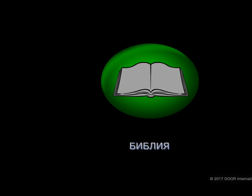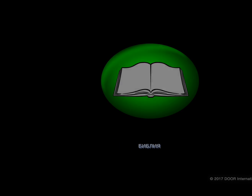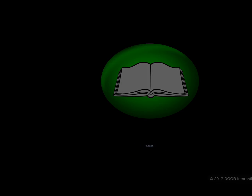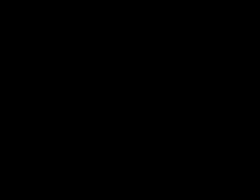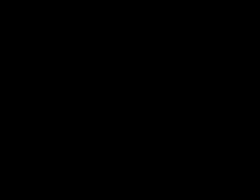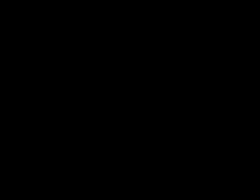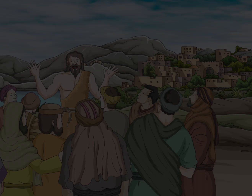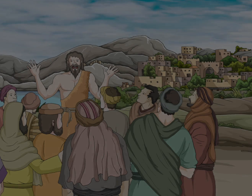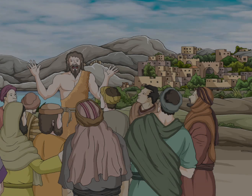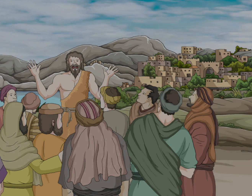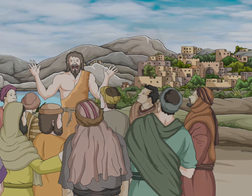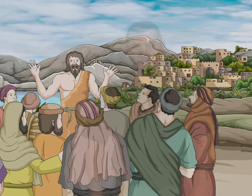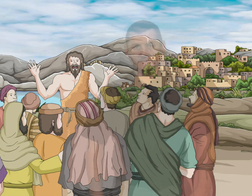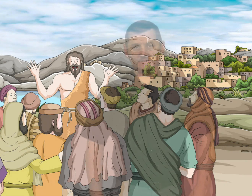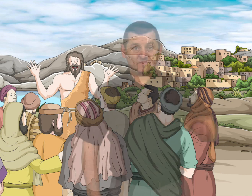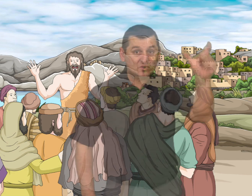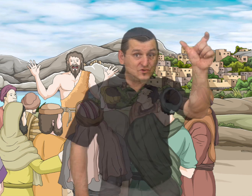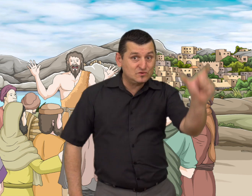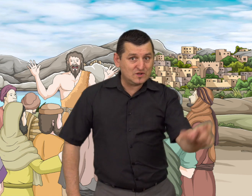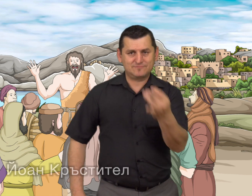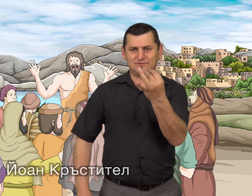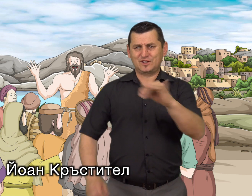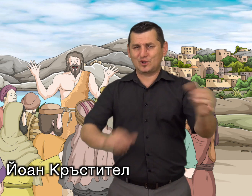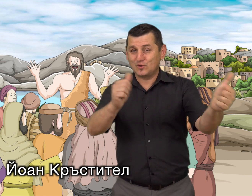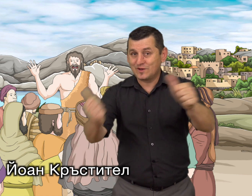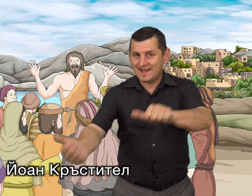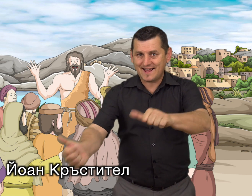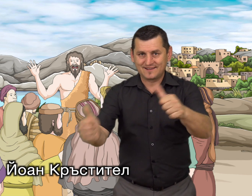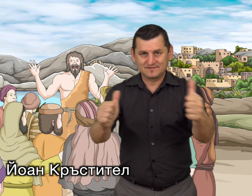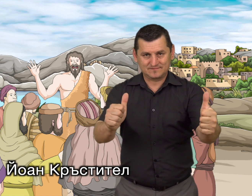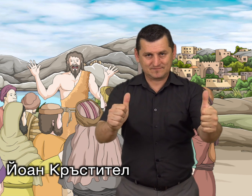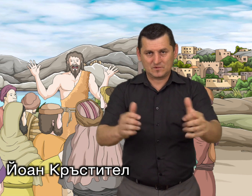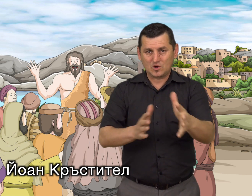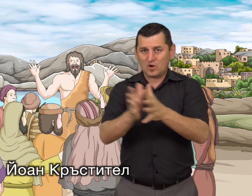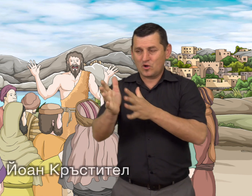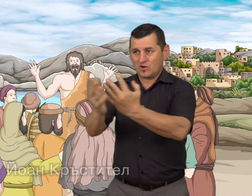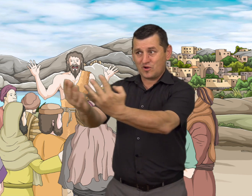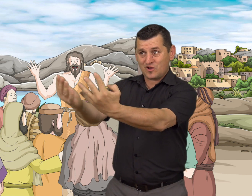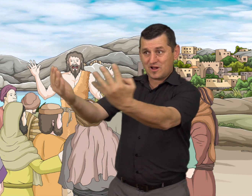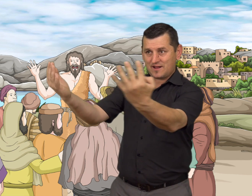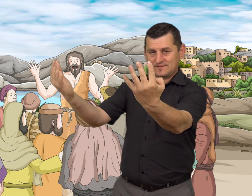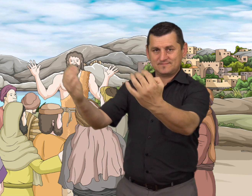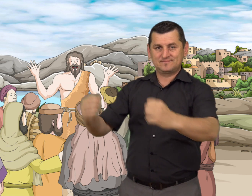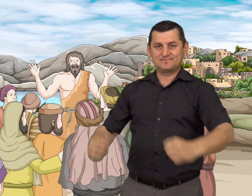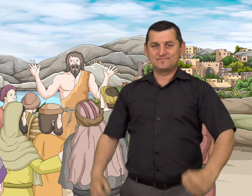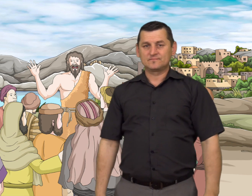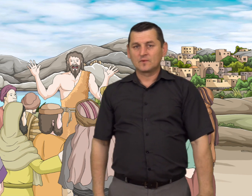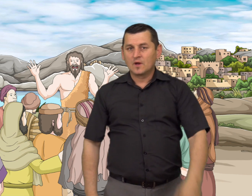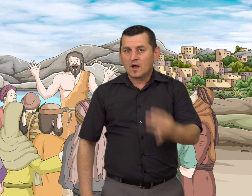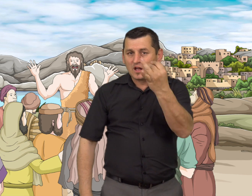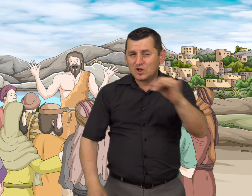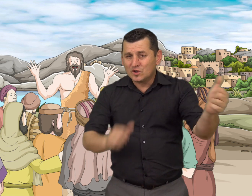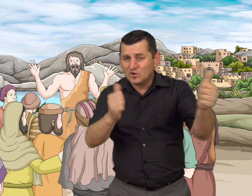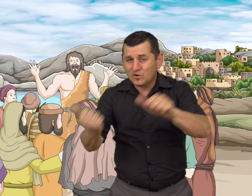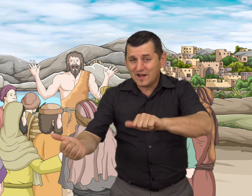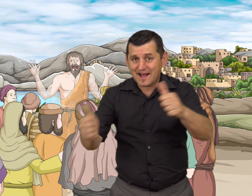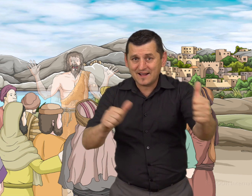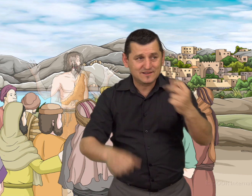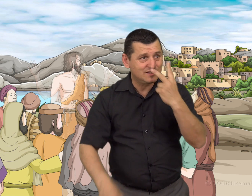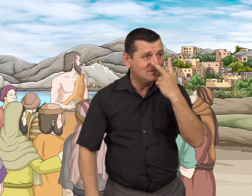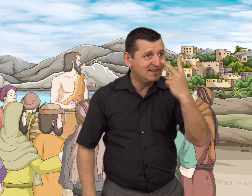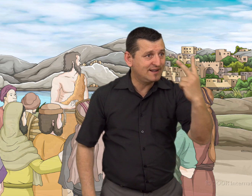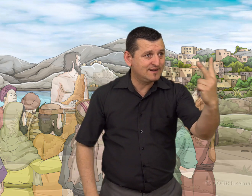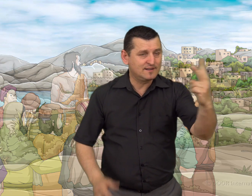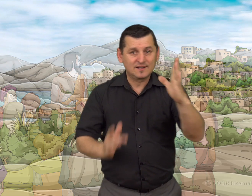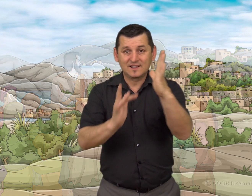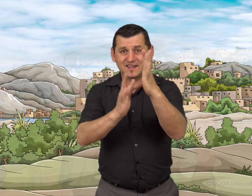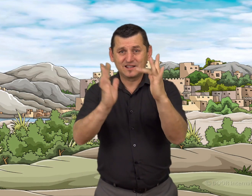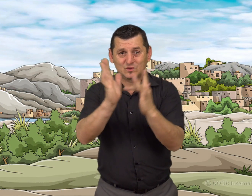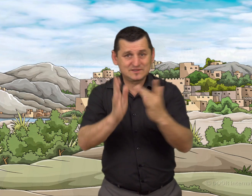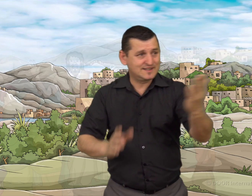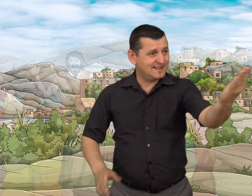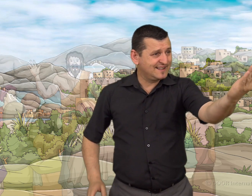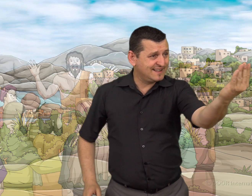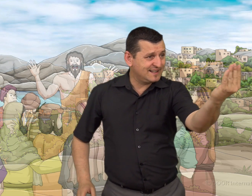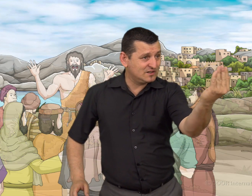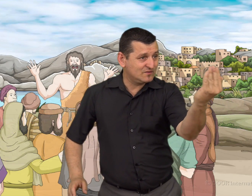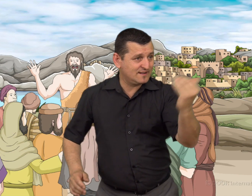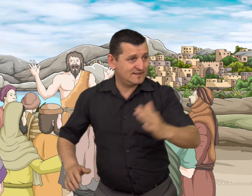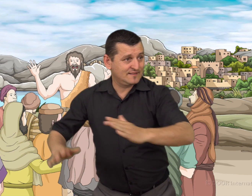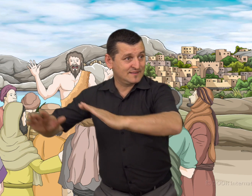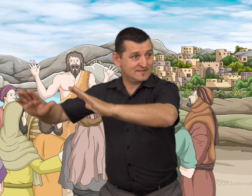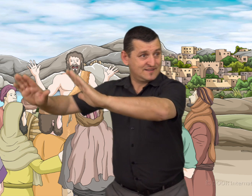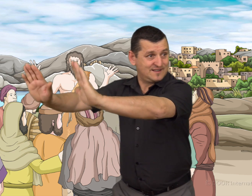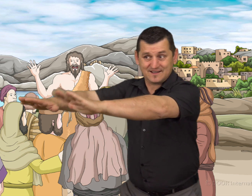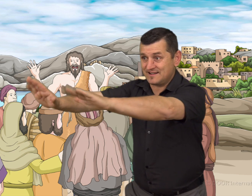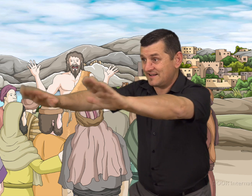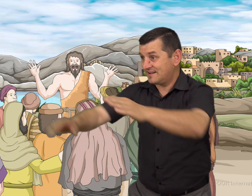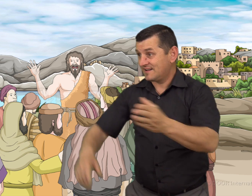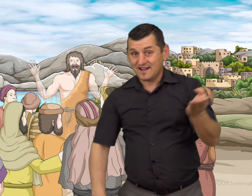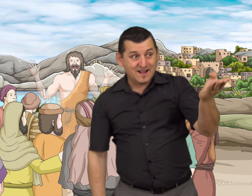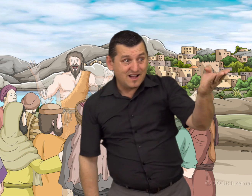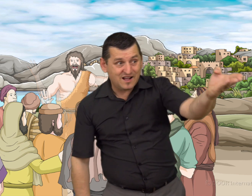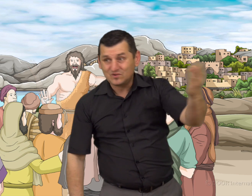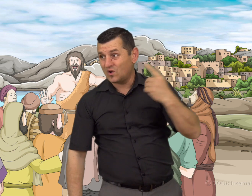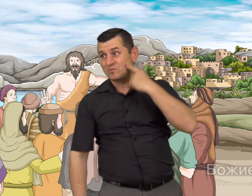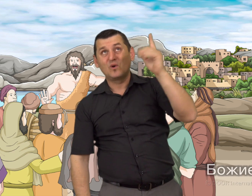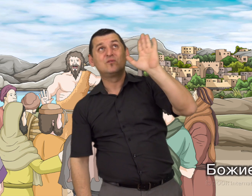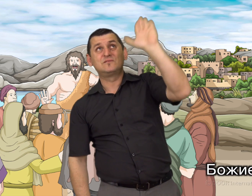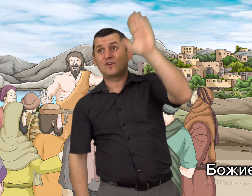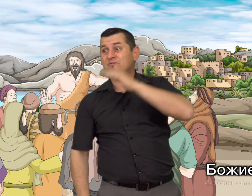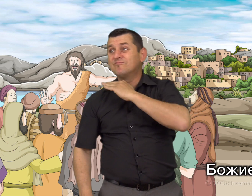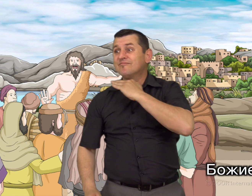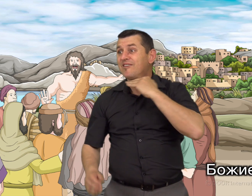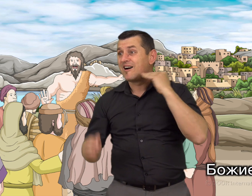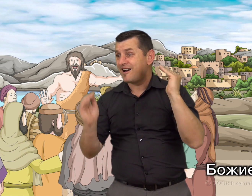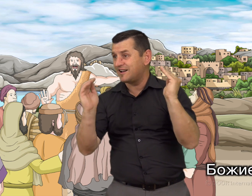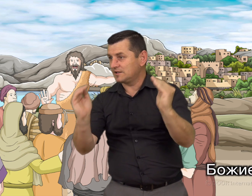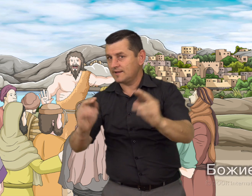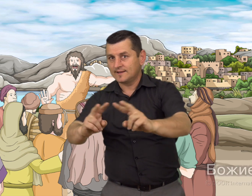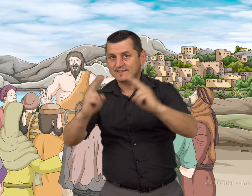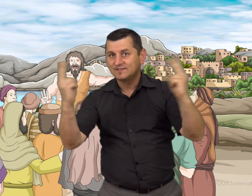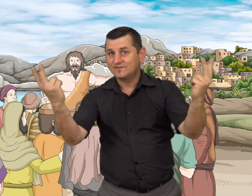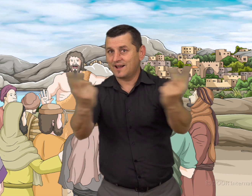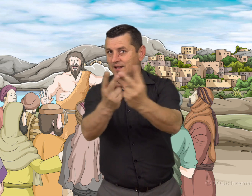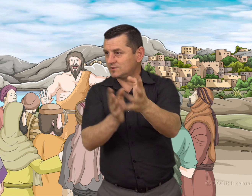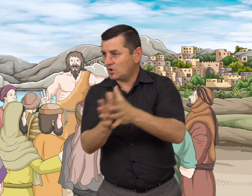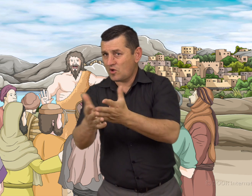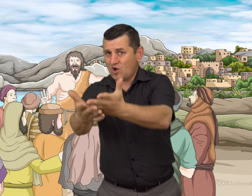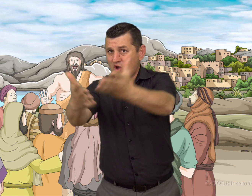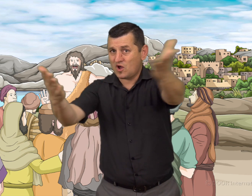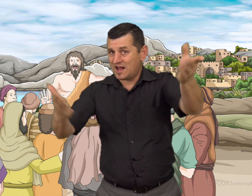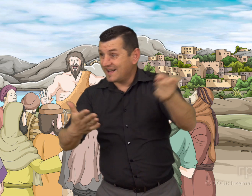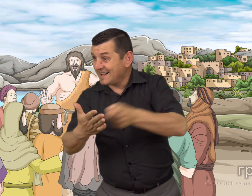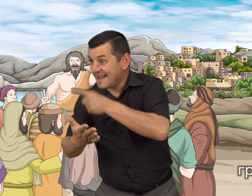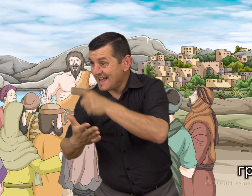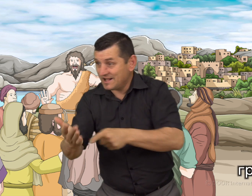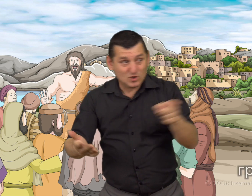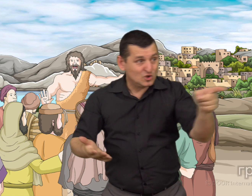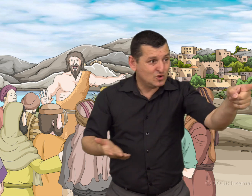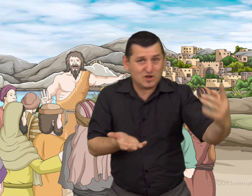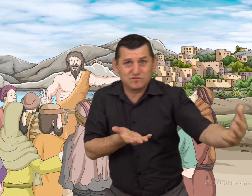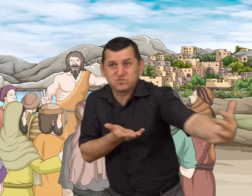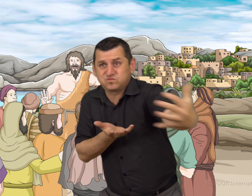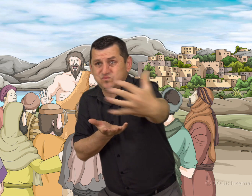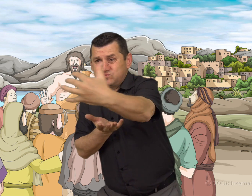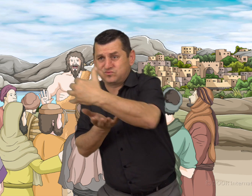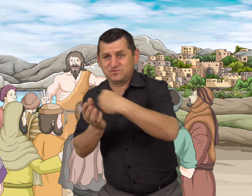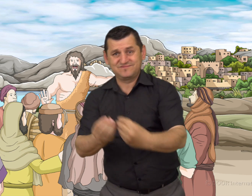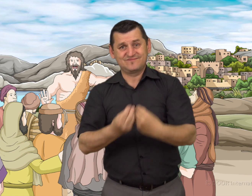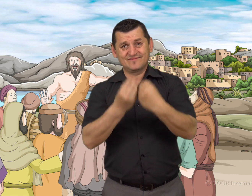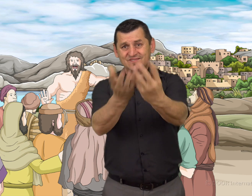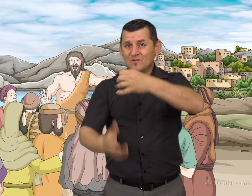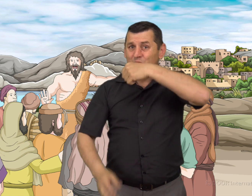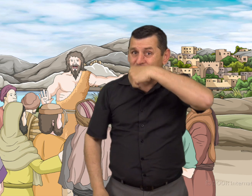The next day John saw Jesus coming toward him and said, “Look, the Lamb of God, who takes away the sin of the world!